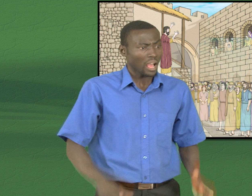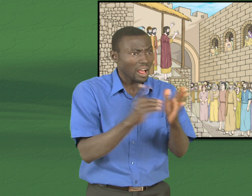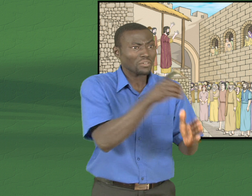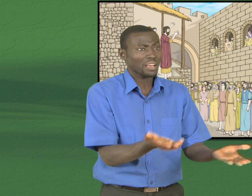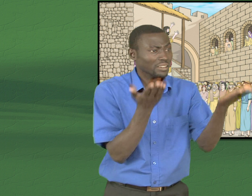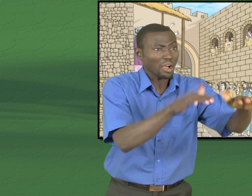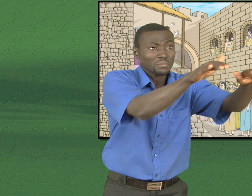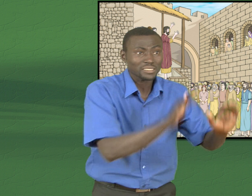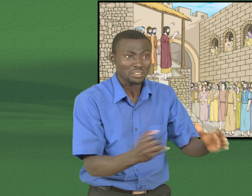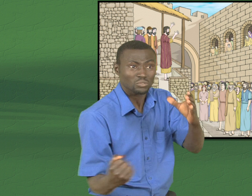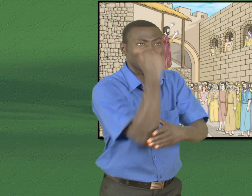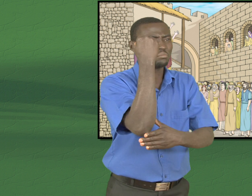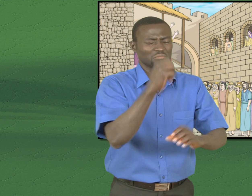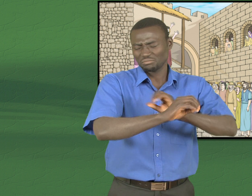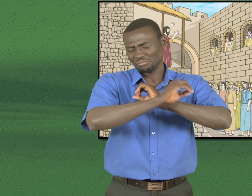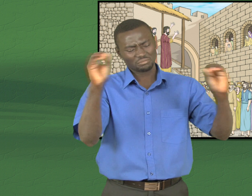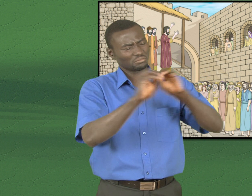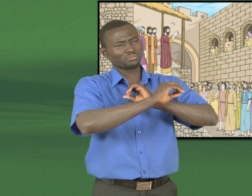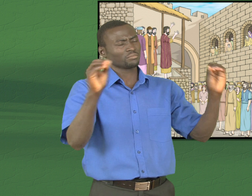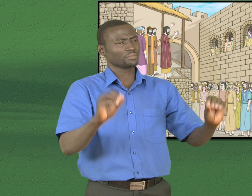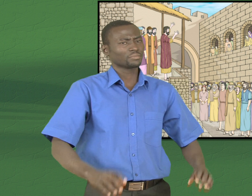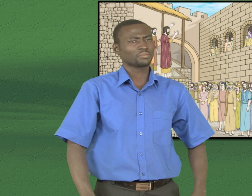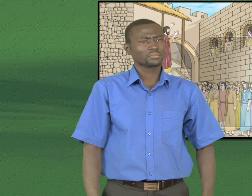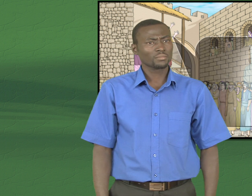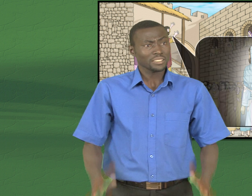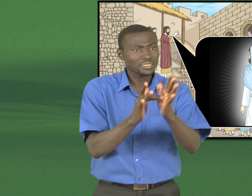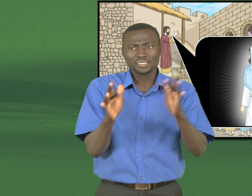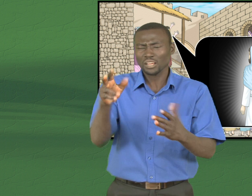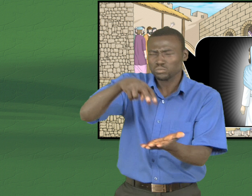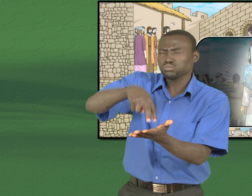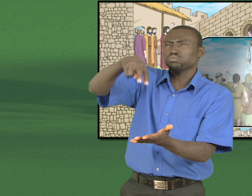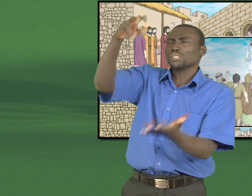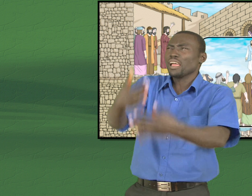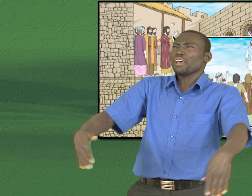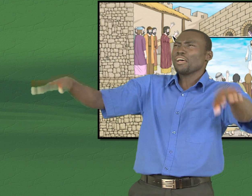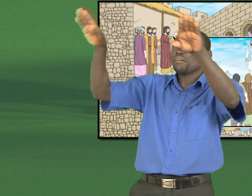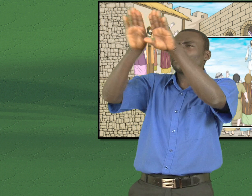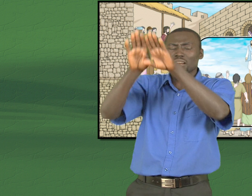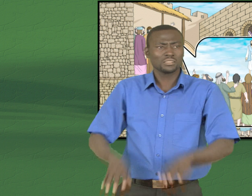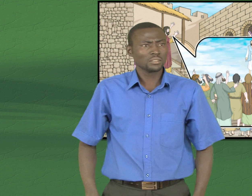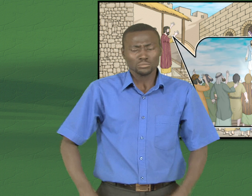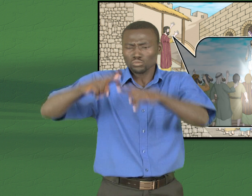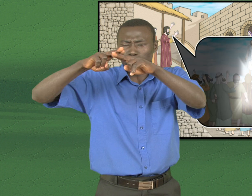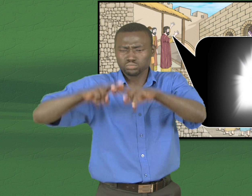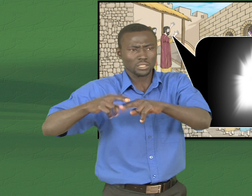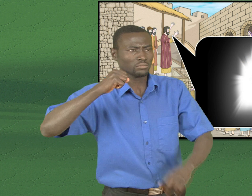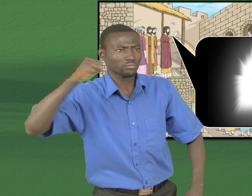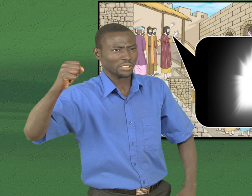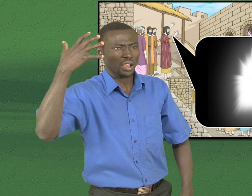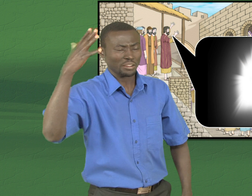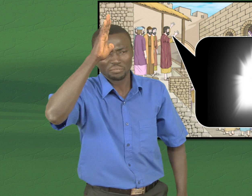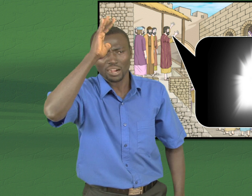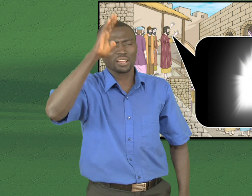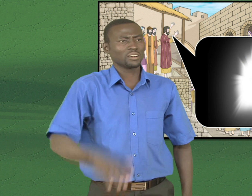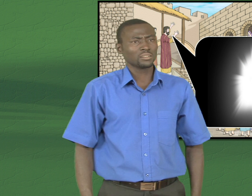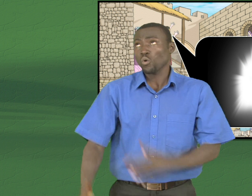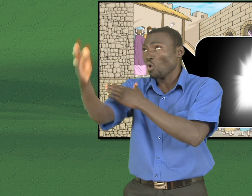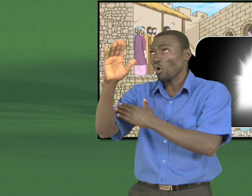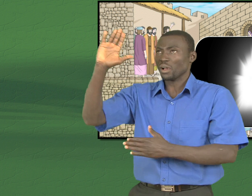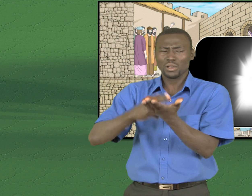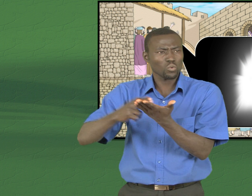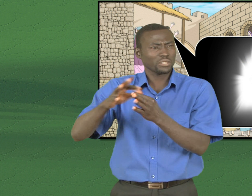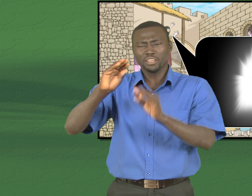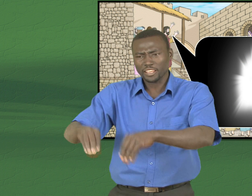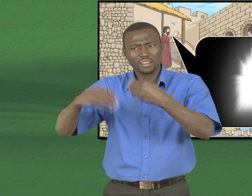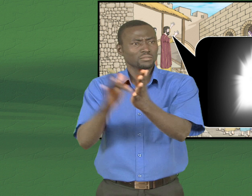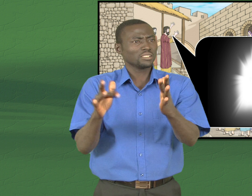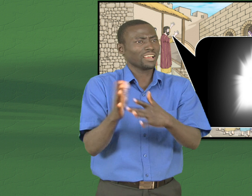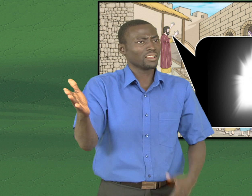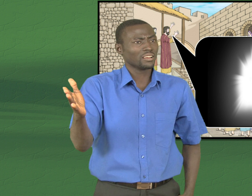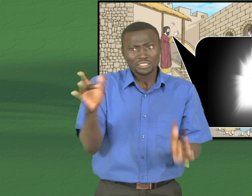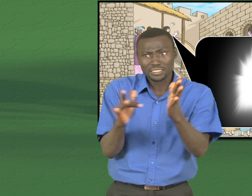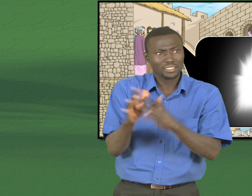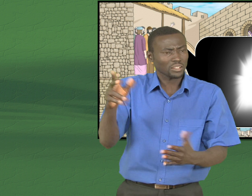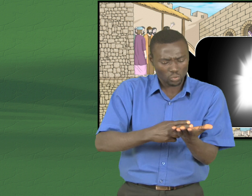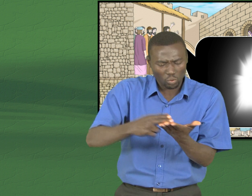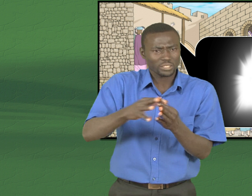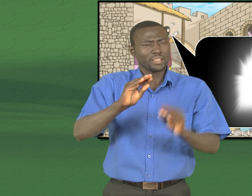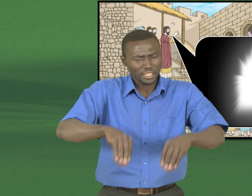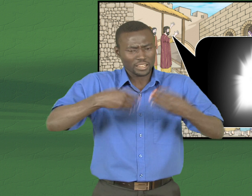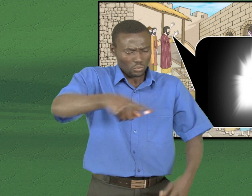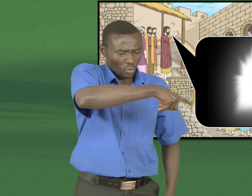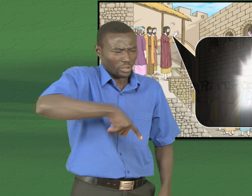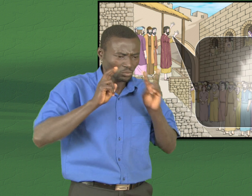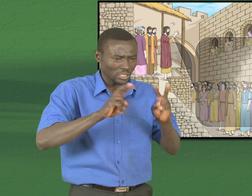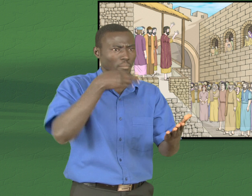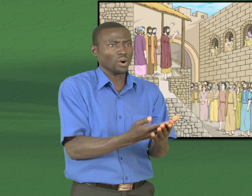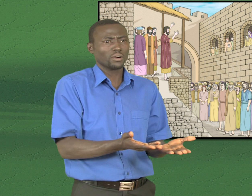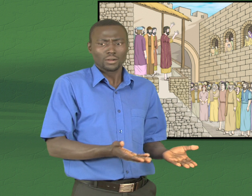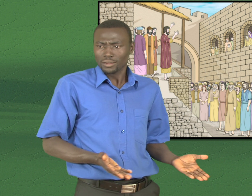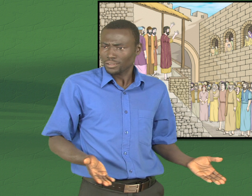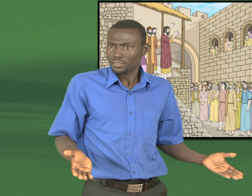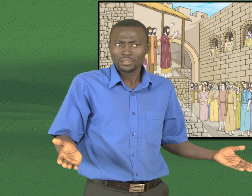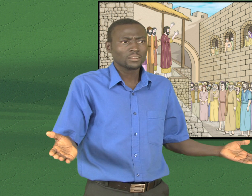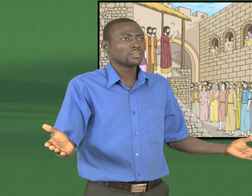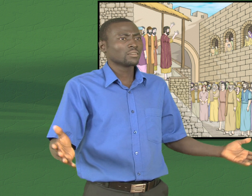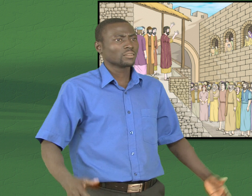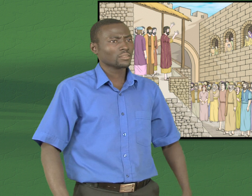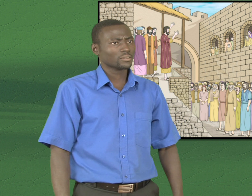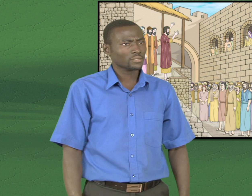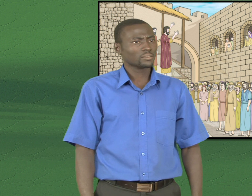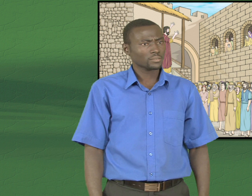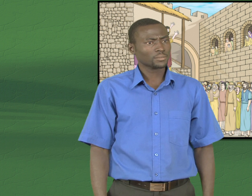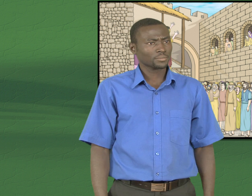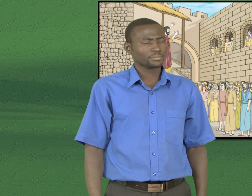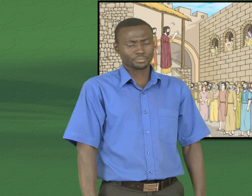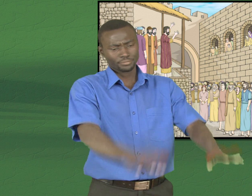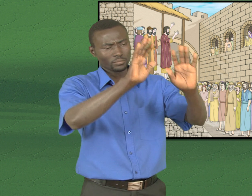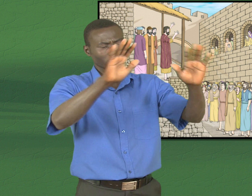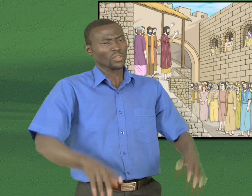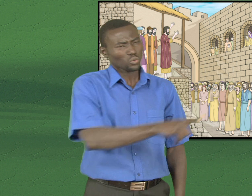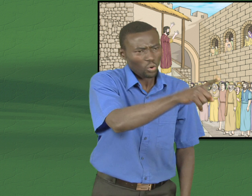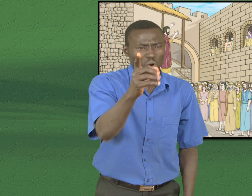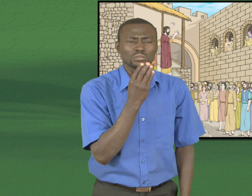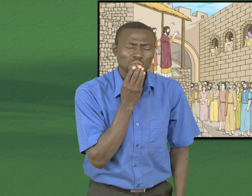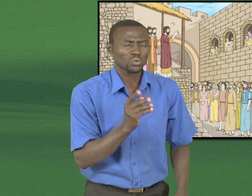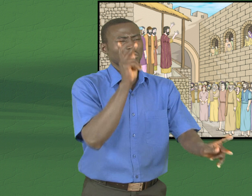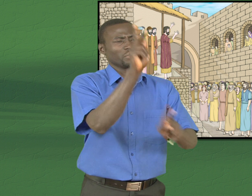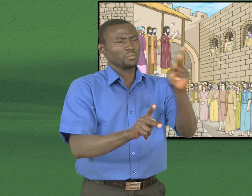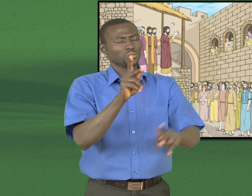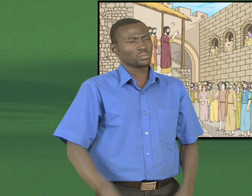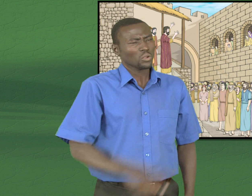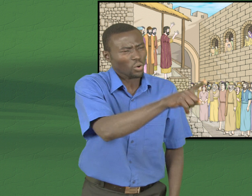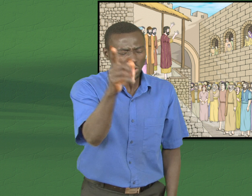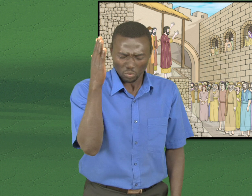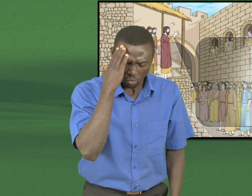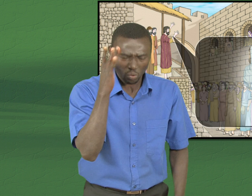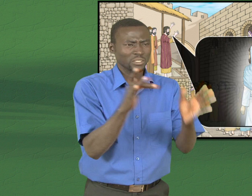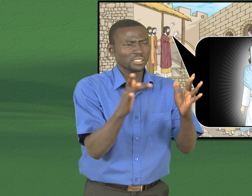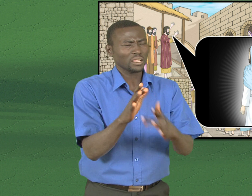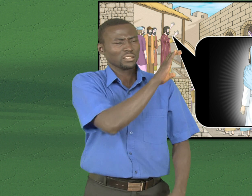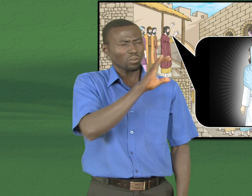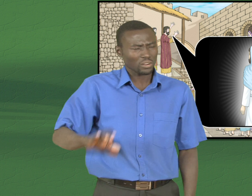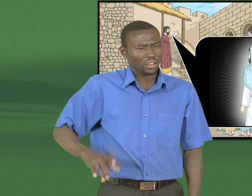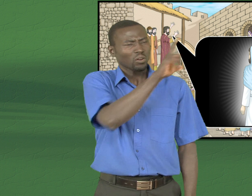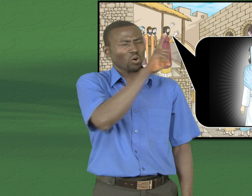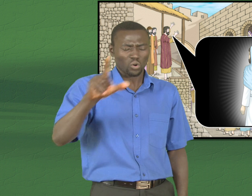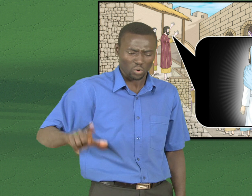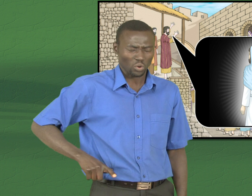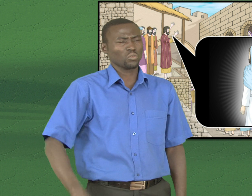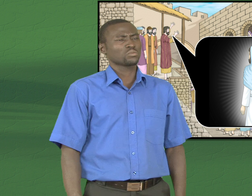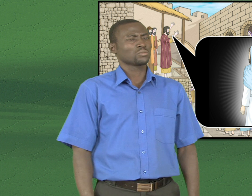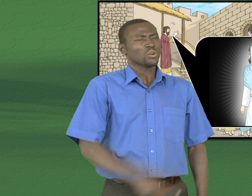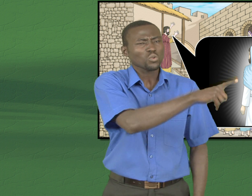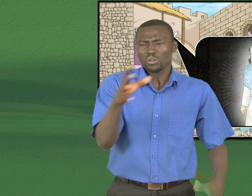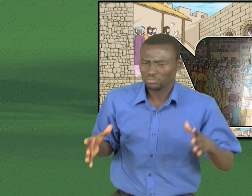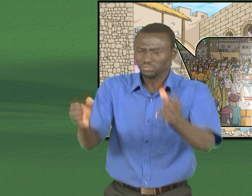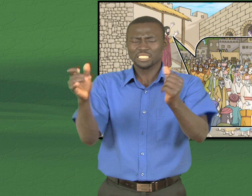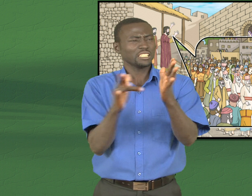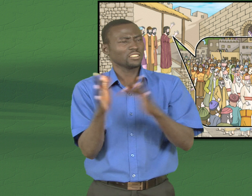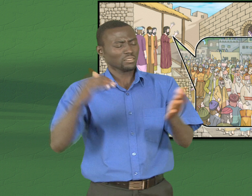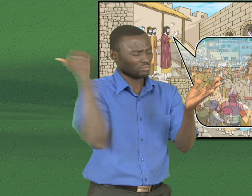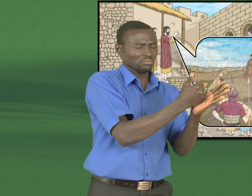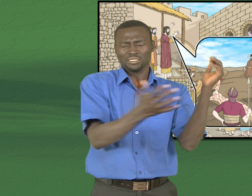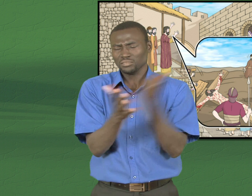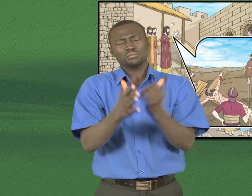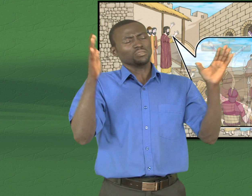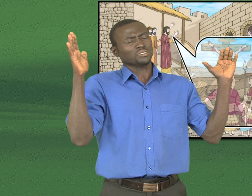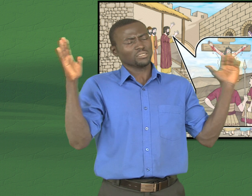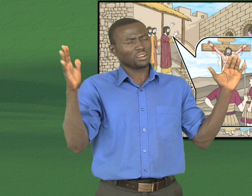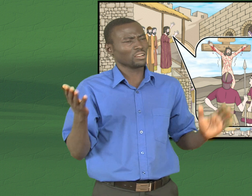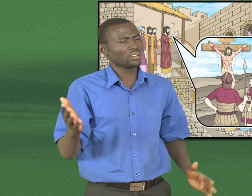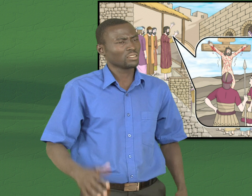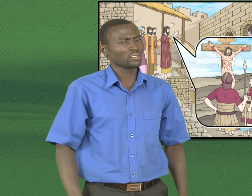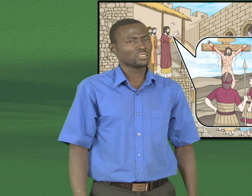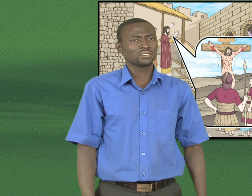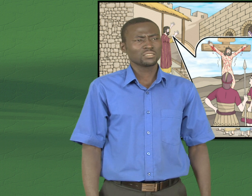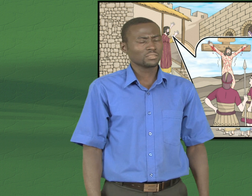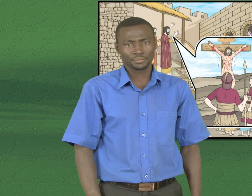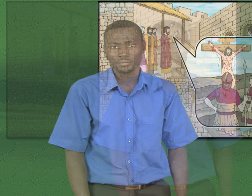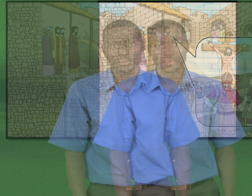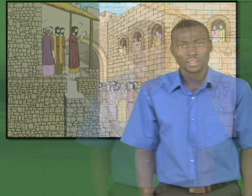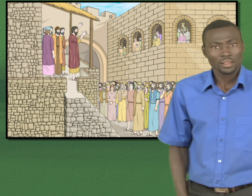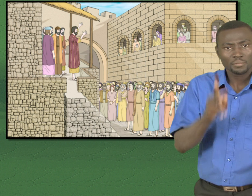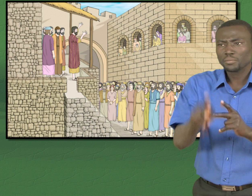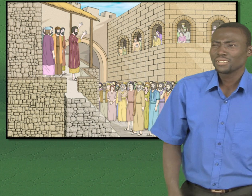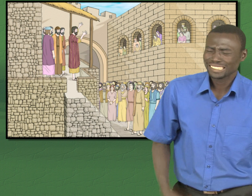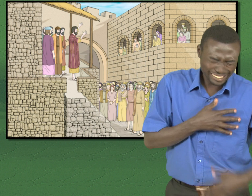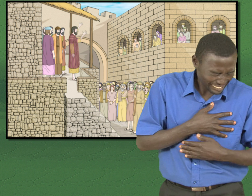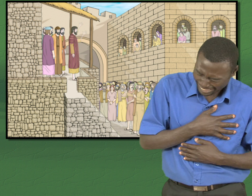Exalted, then, to the right hand of God, He has received from the Father the promised Holy Spirit and has poured out what you now see and hear. For David did not ascend into heaven, but he himself says: ‘The Lord said to my Lord, “Sit at My right hand until I make Your enemies a footstool for Your feet.”’ Therefore let all Israel know with certainty that God has made this Jesus, whom you crucified, both Lord and Christ!”